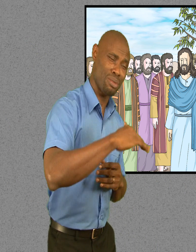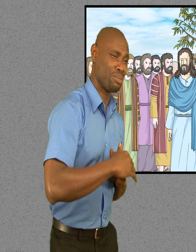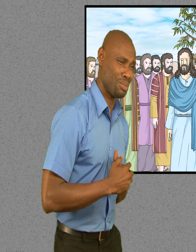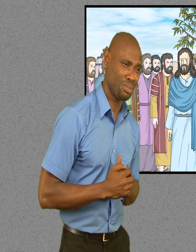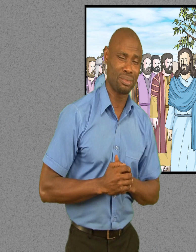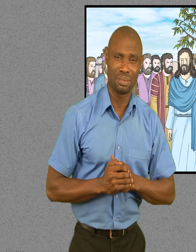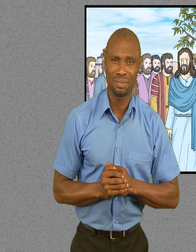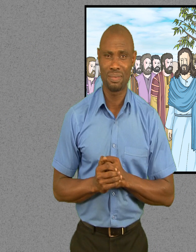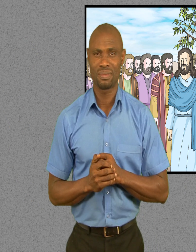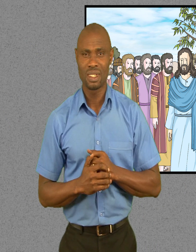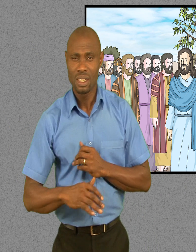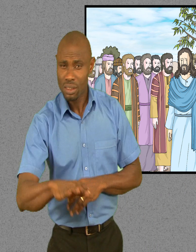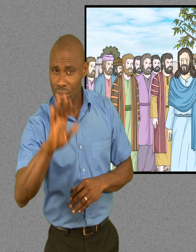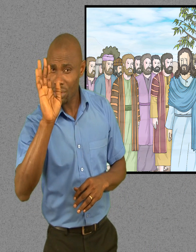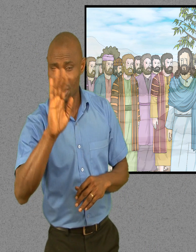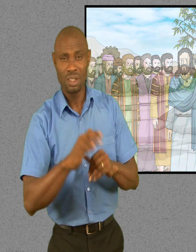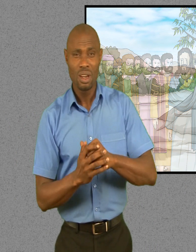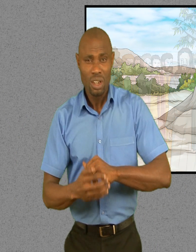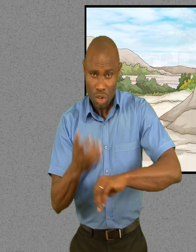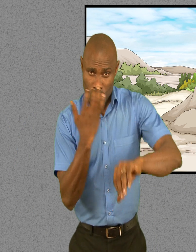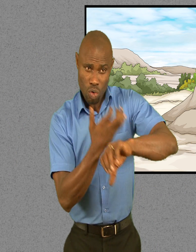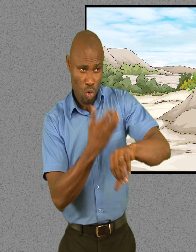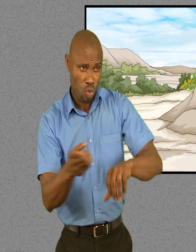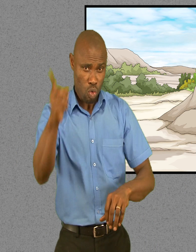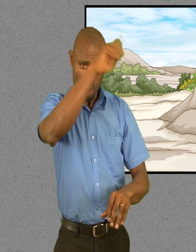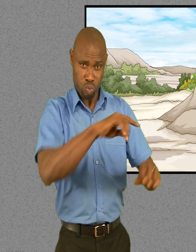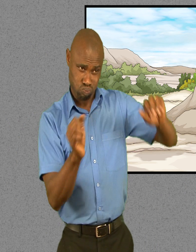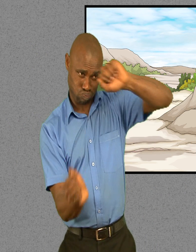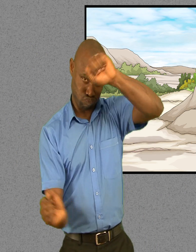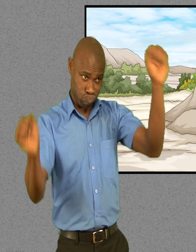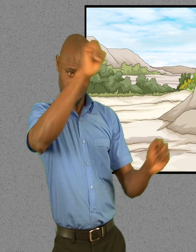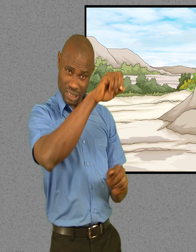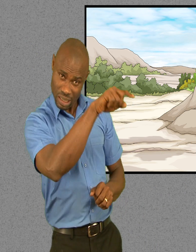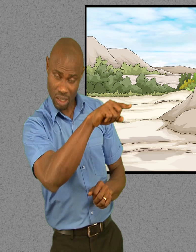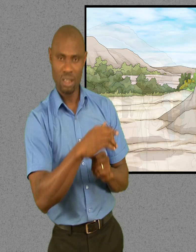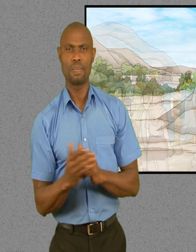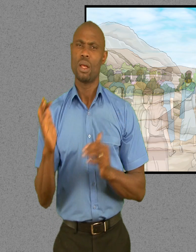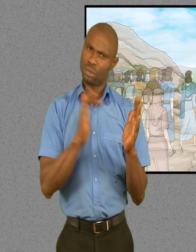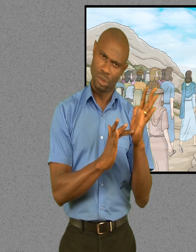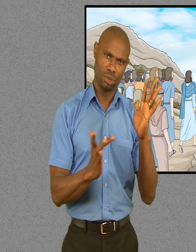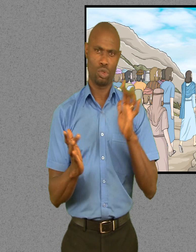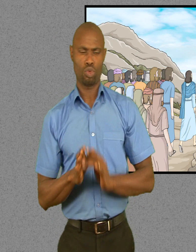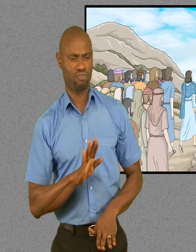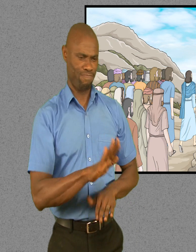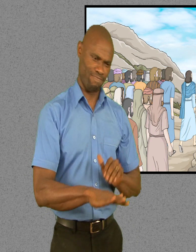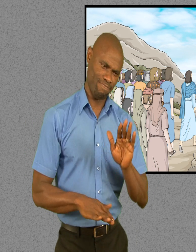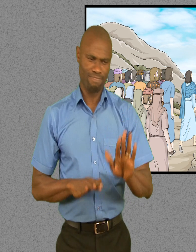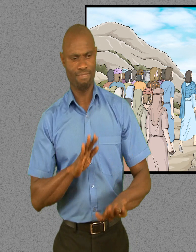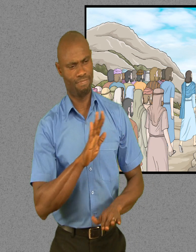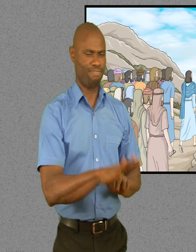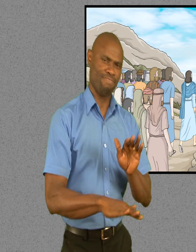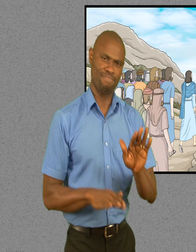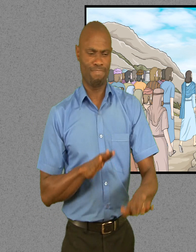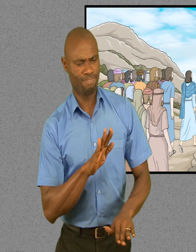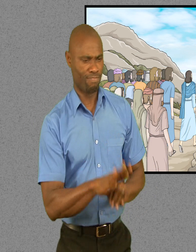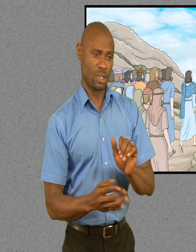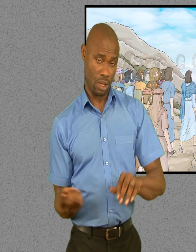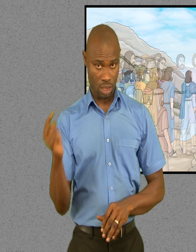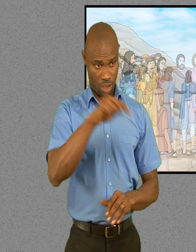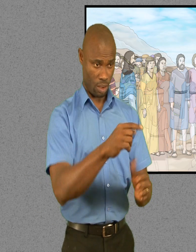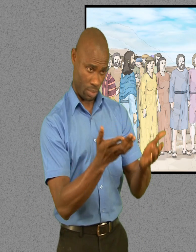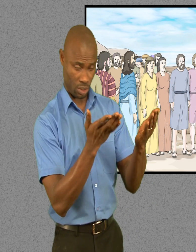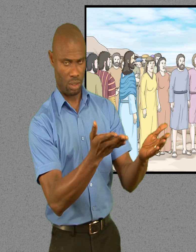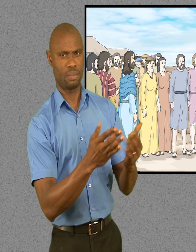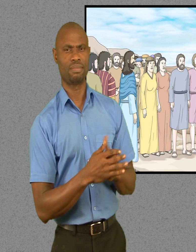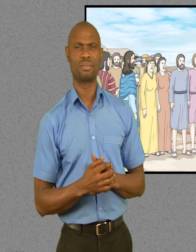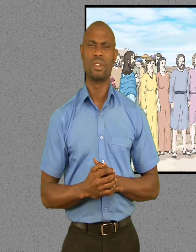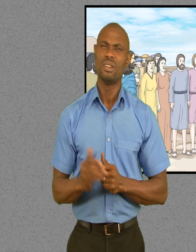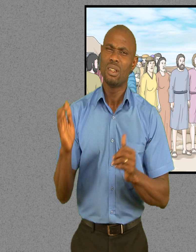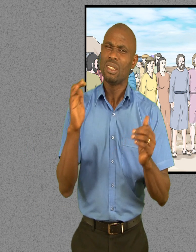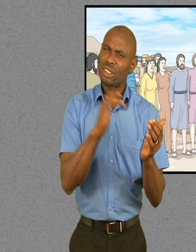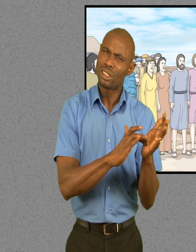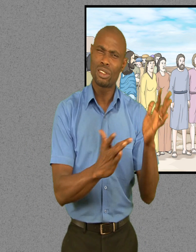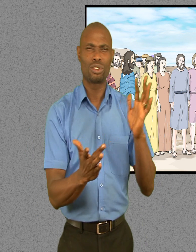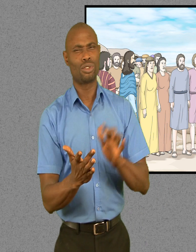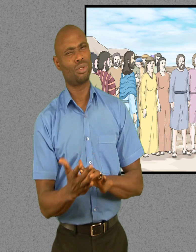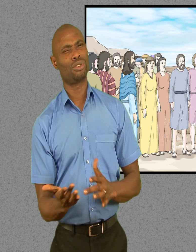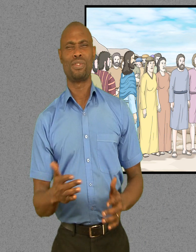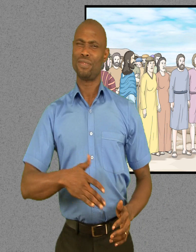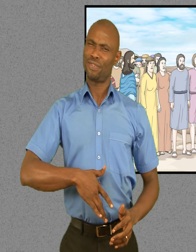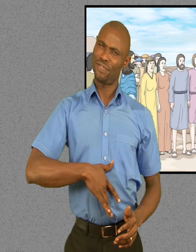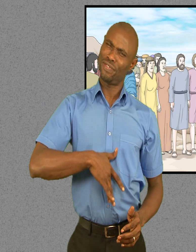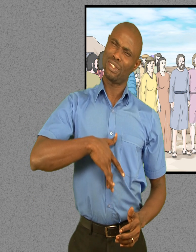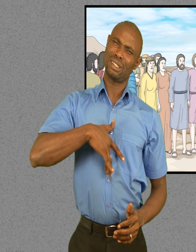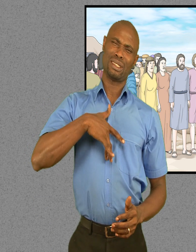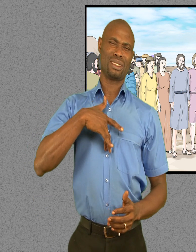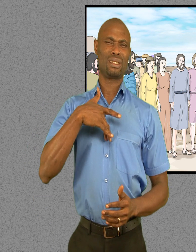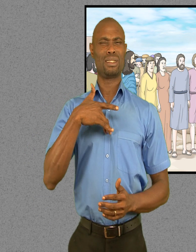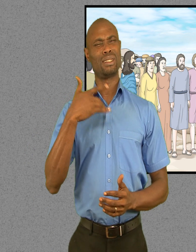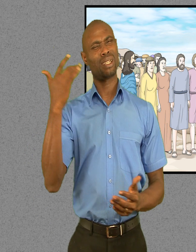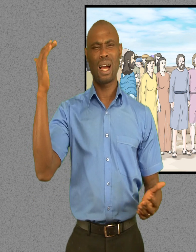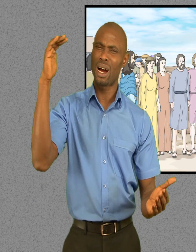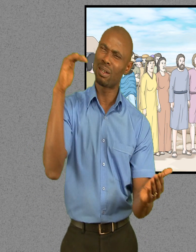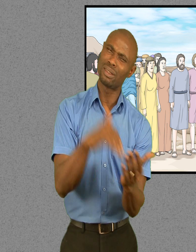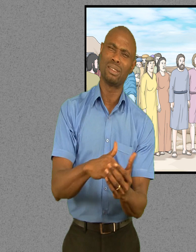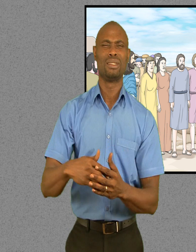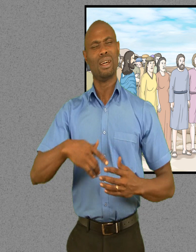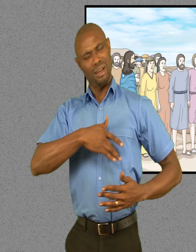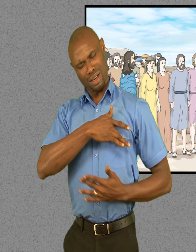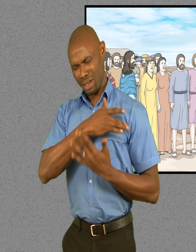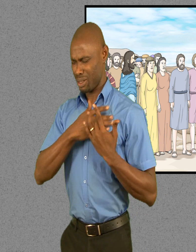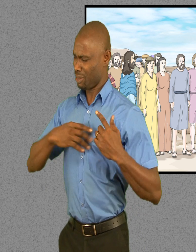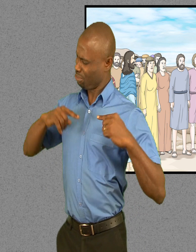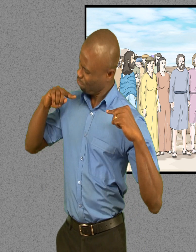Jesus, once again deeply moved, came to the tomb.